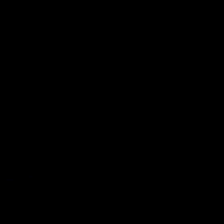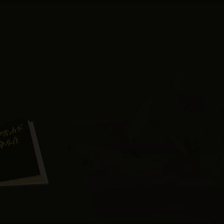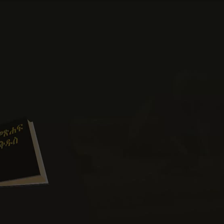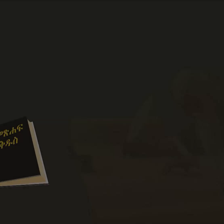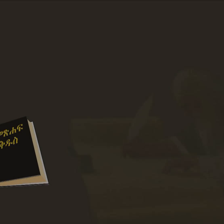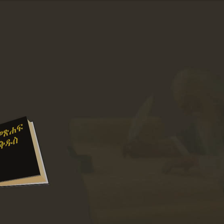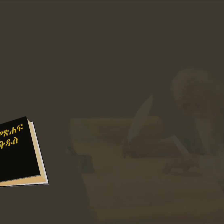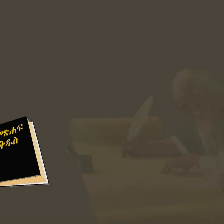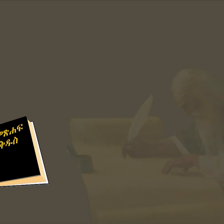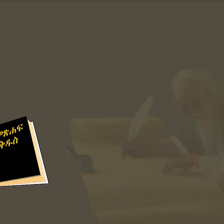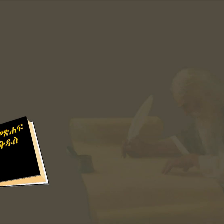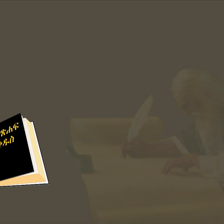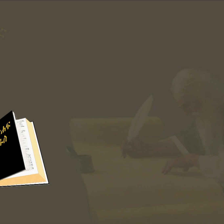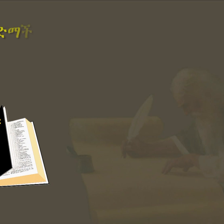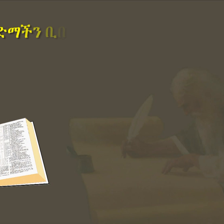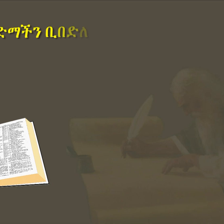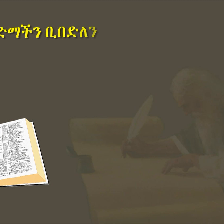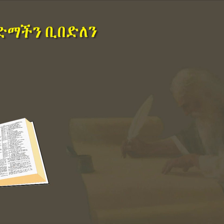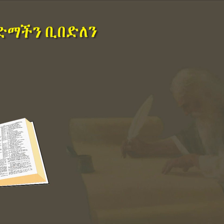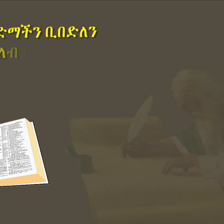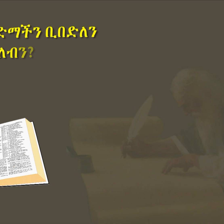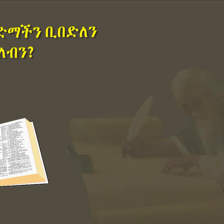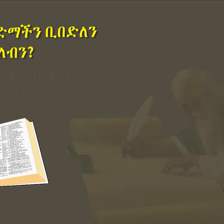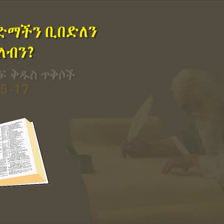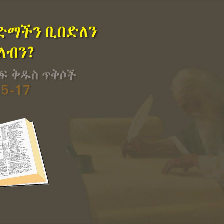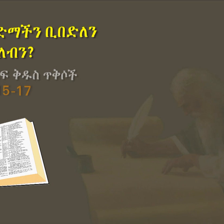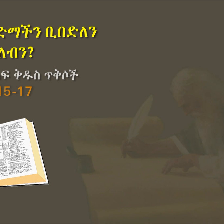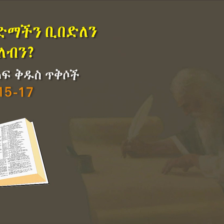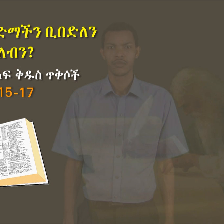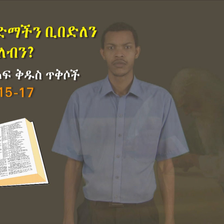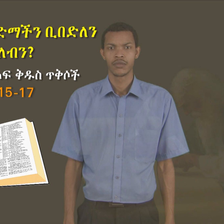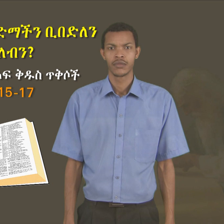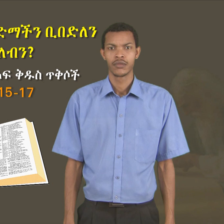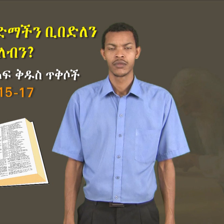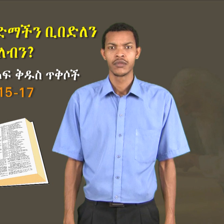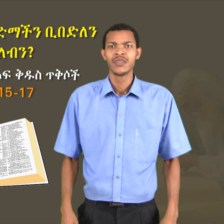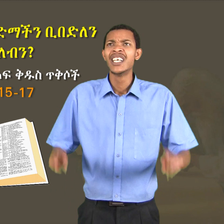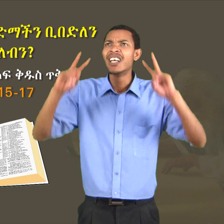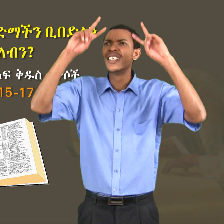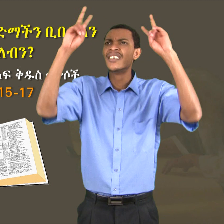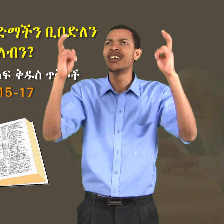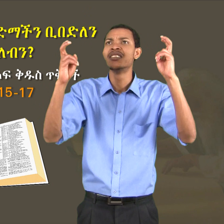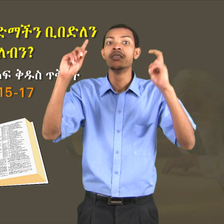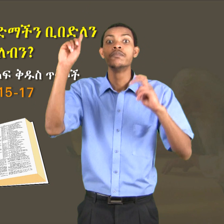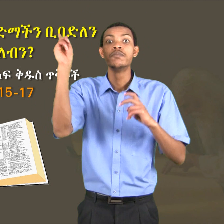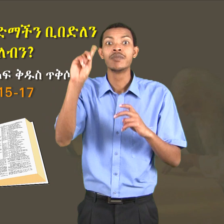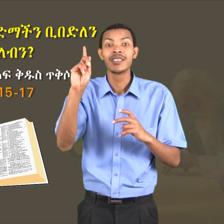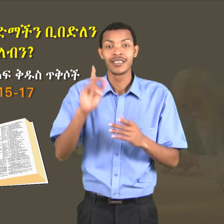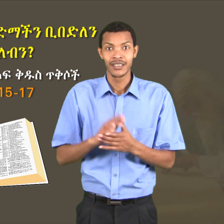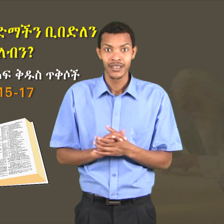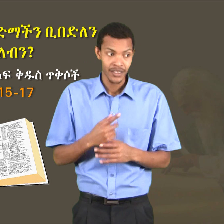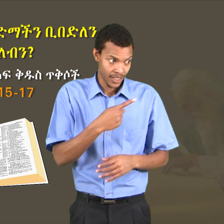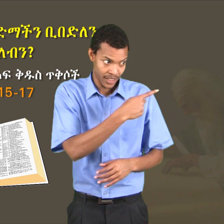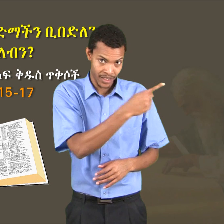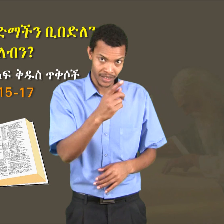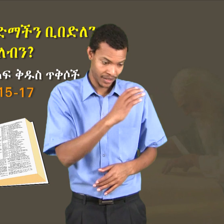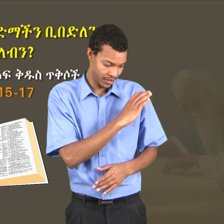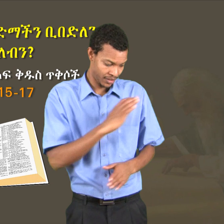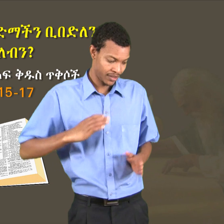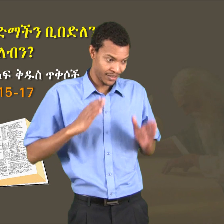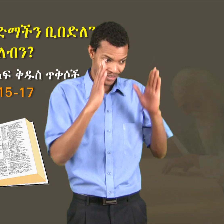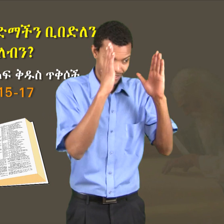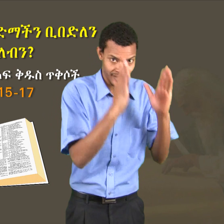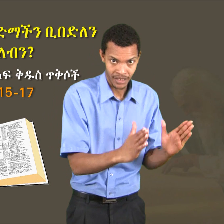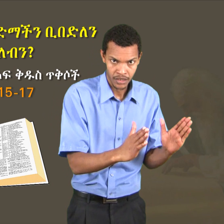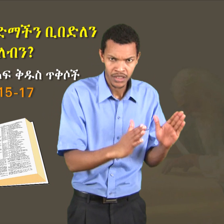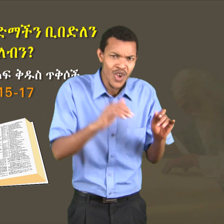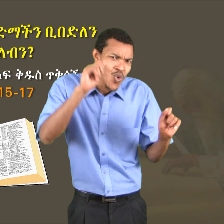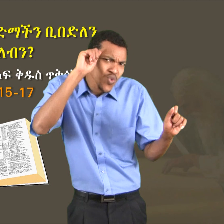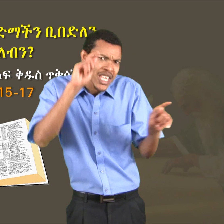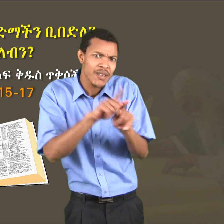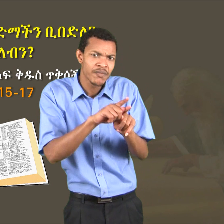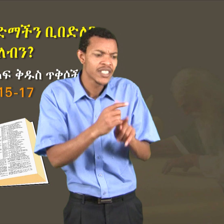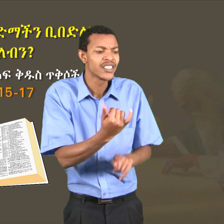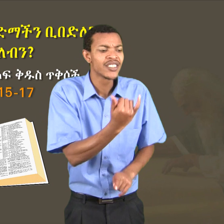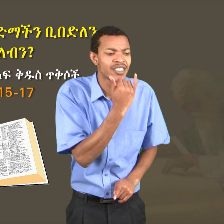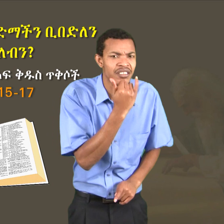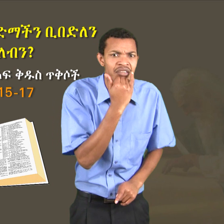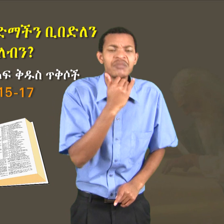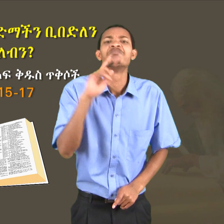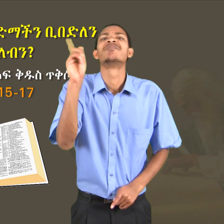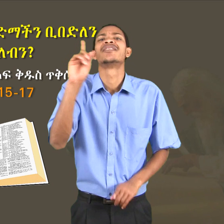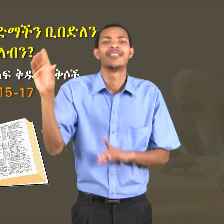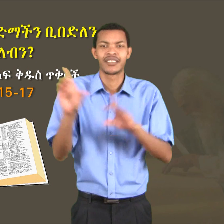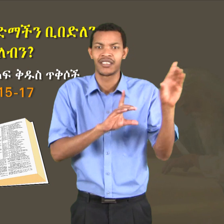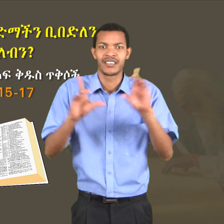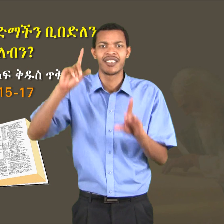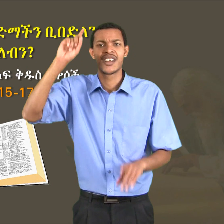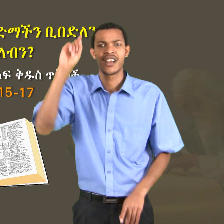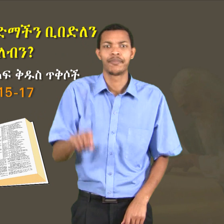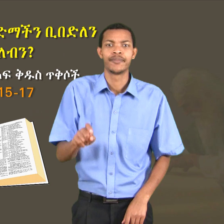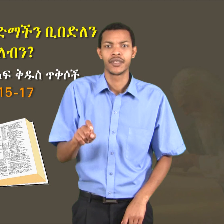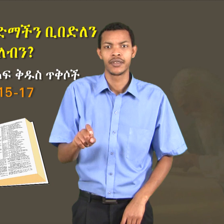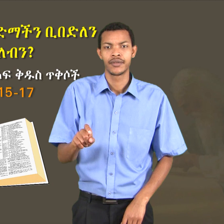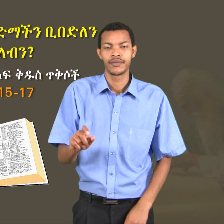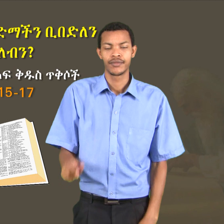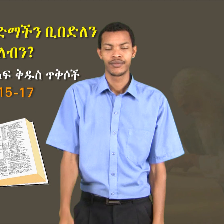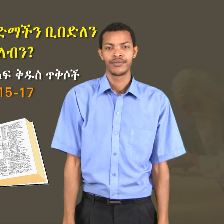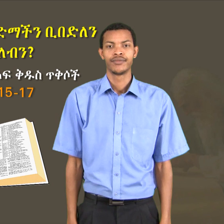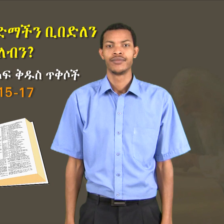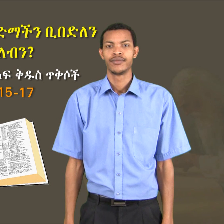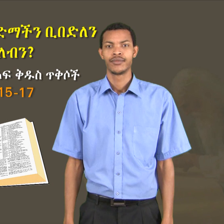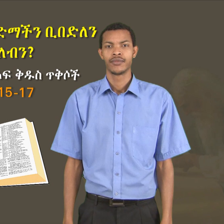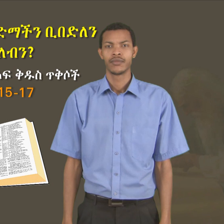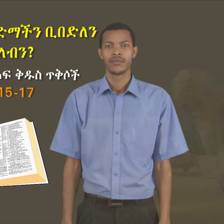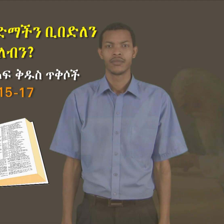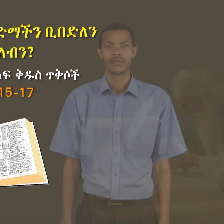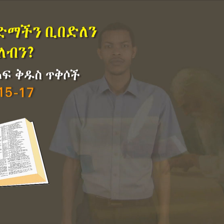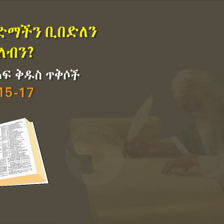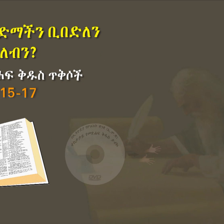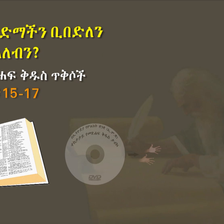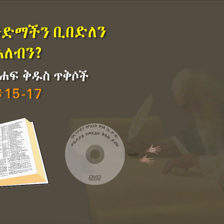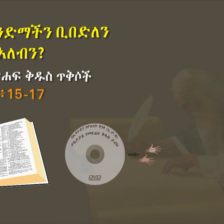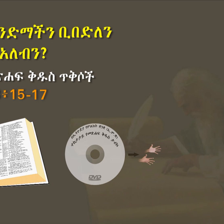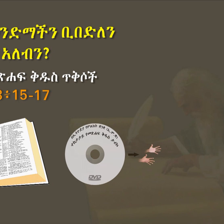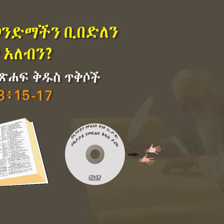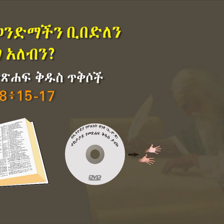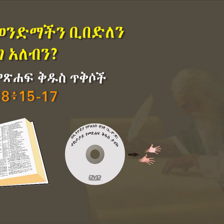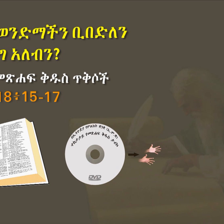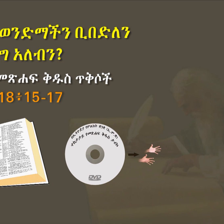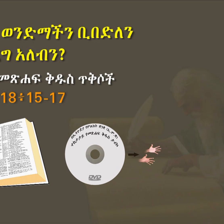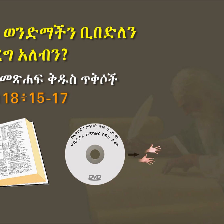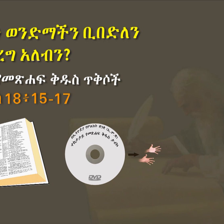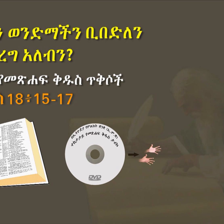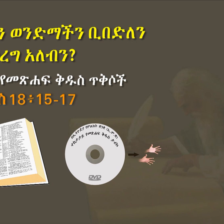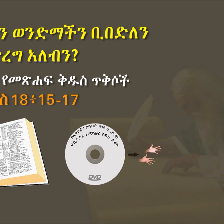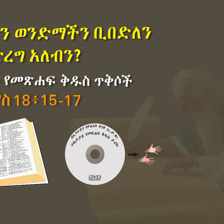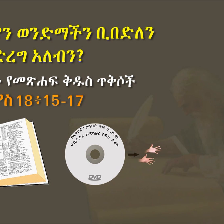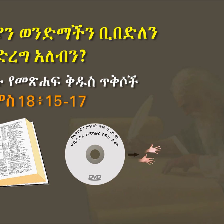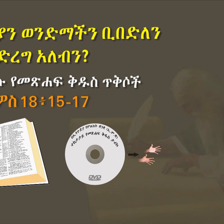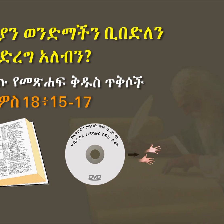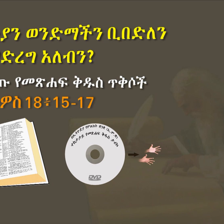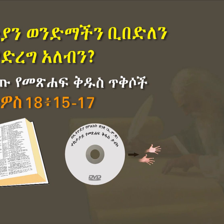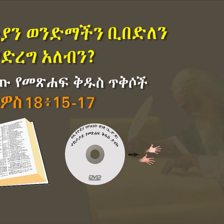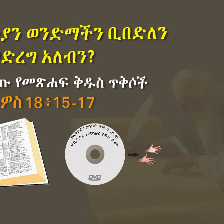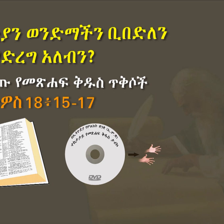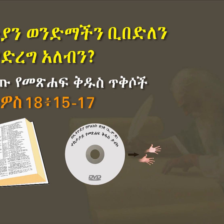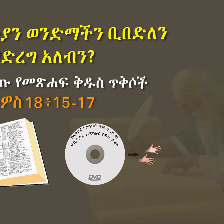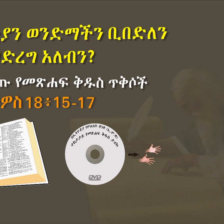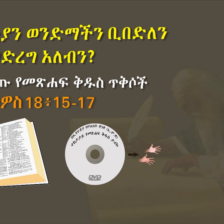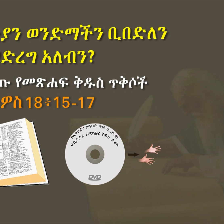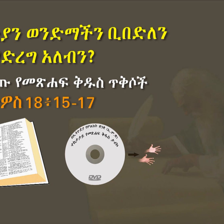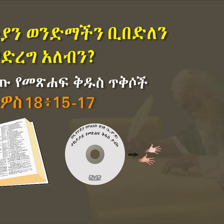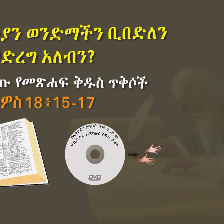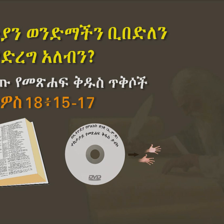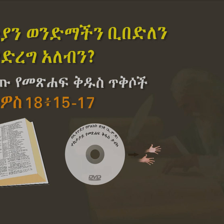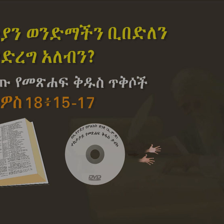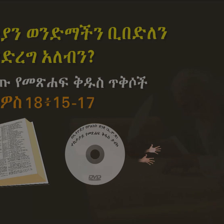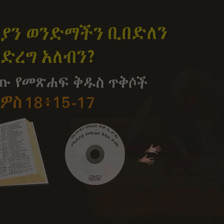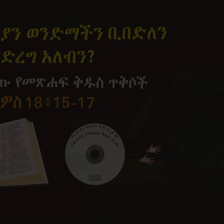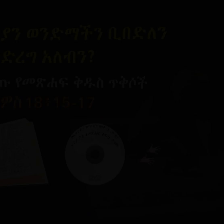What to do if a believer sins